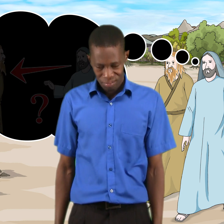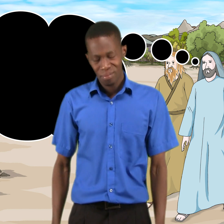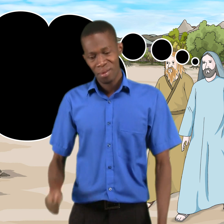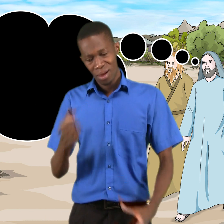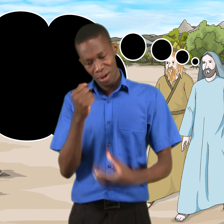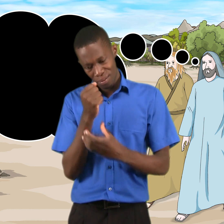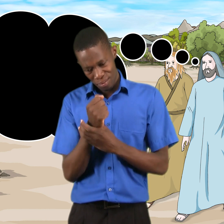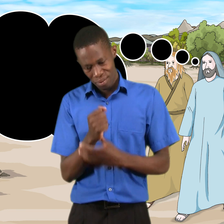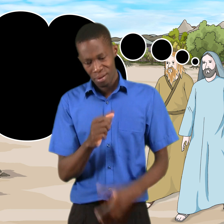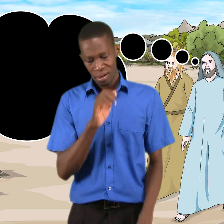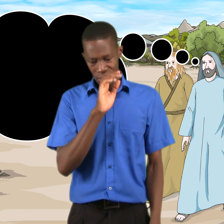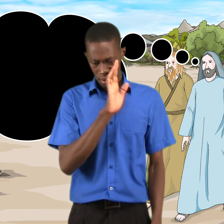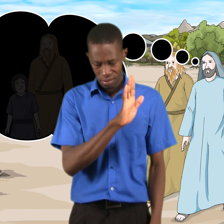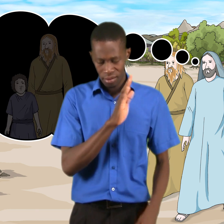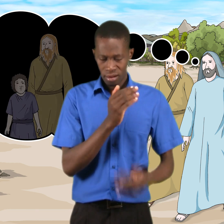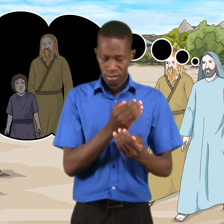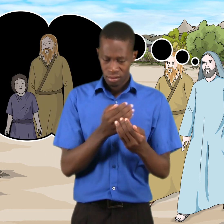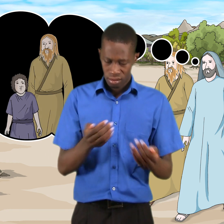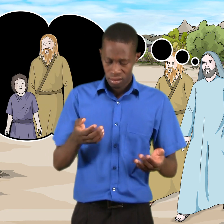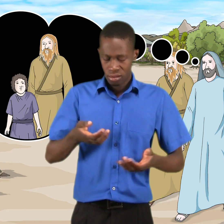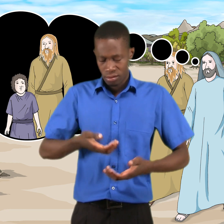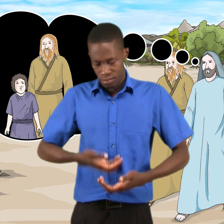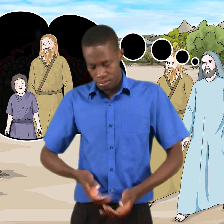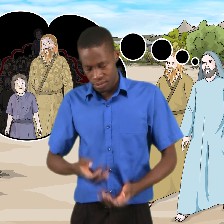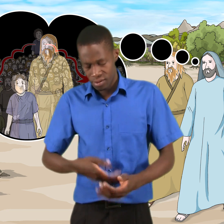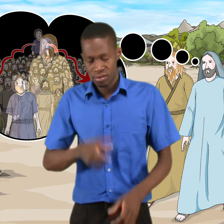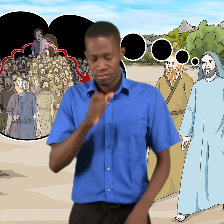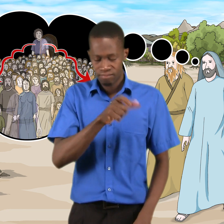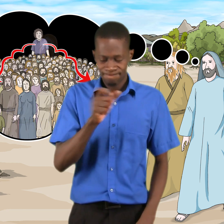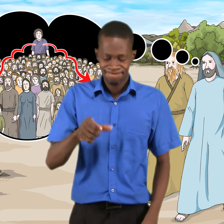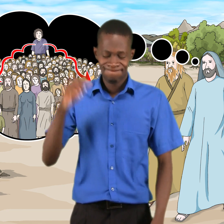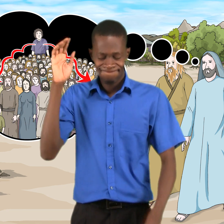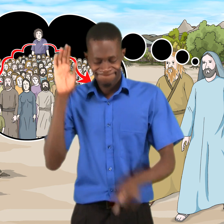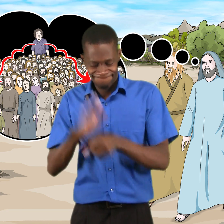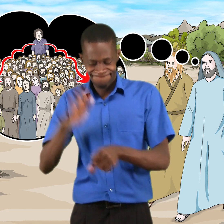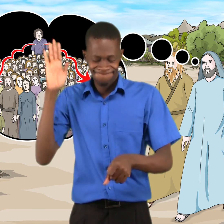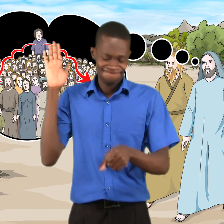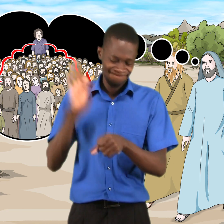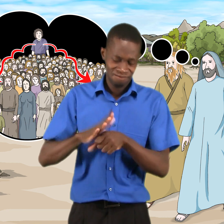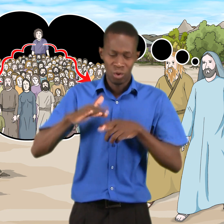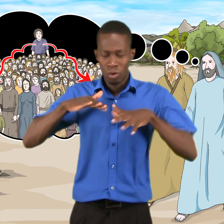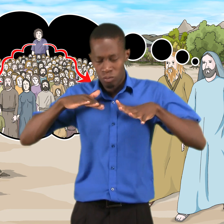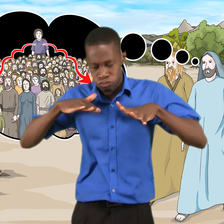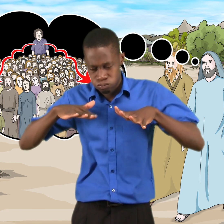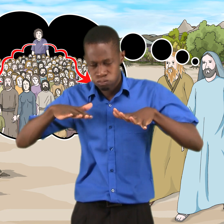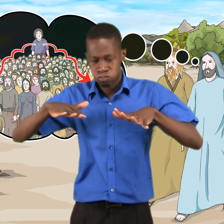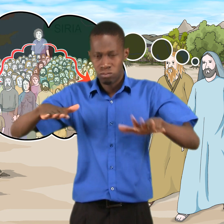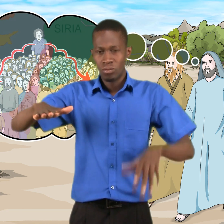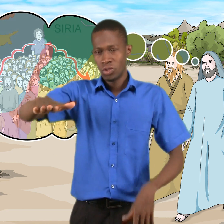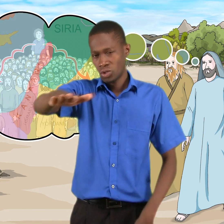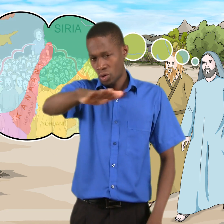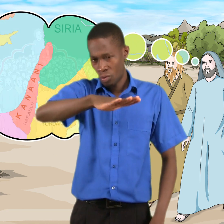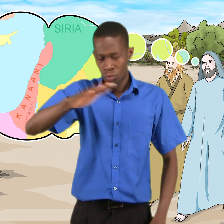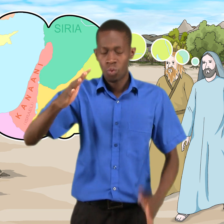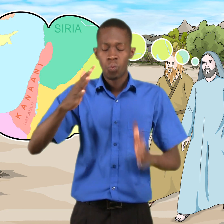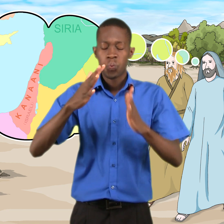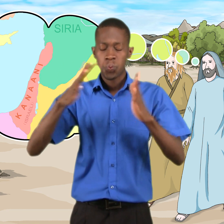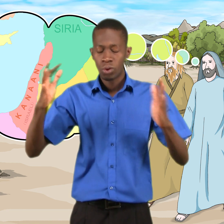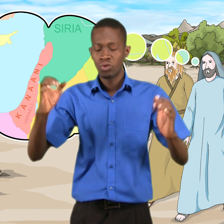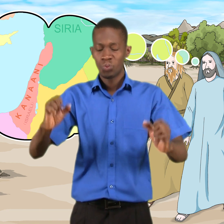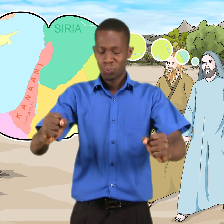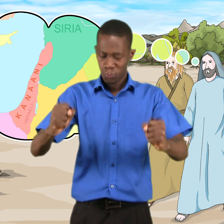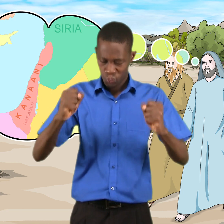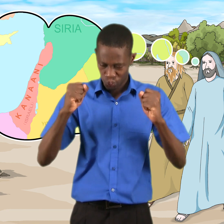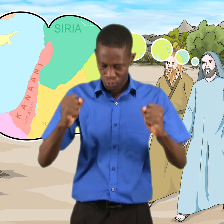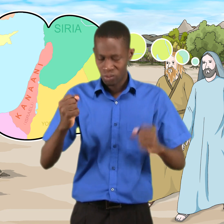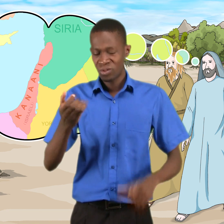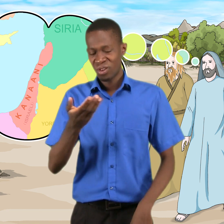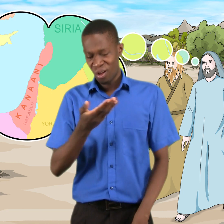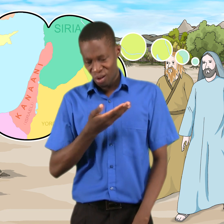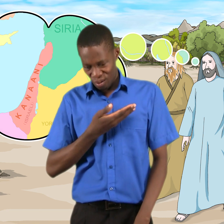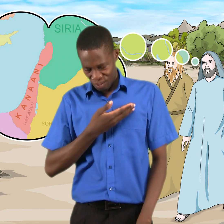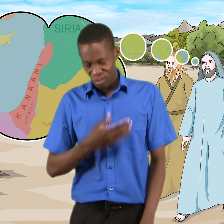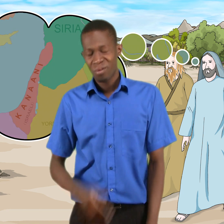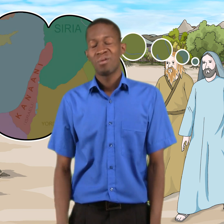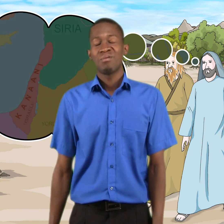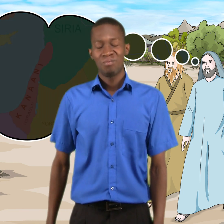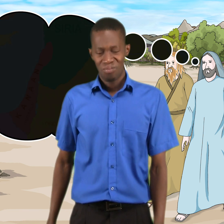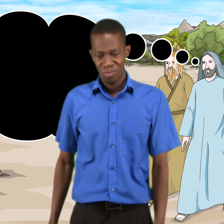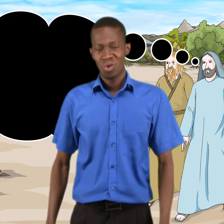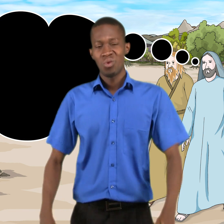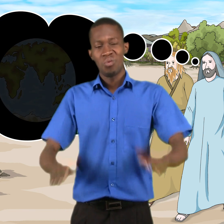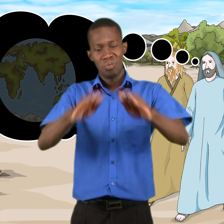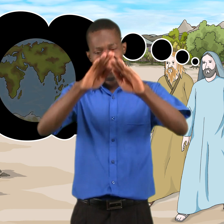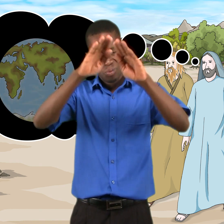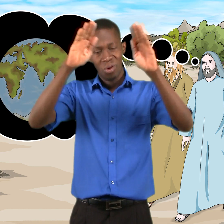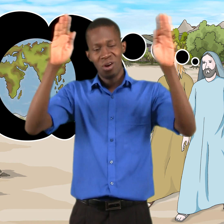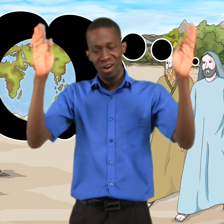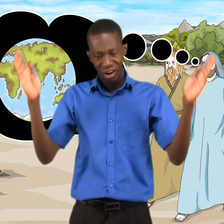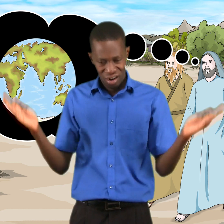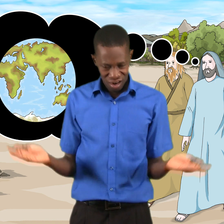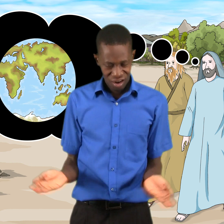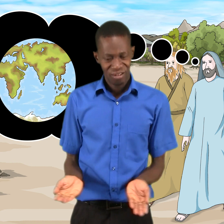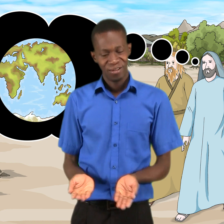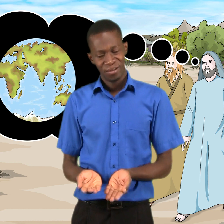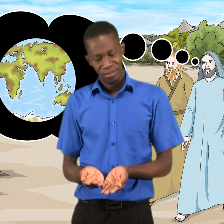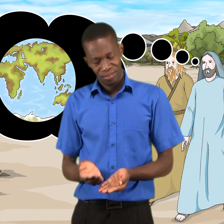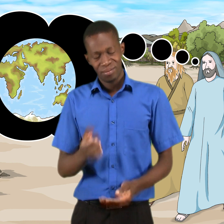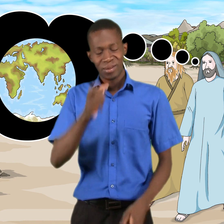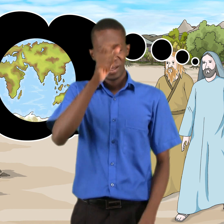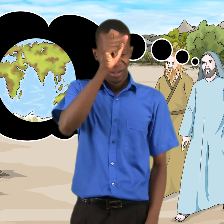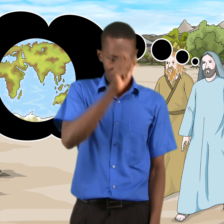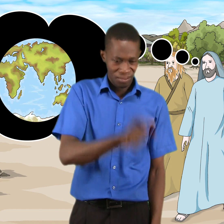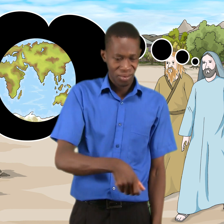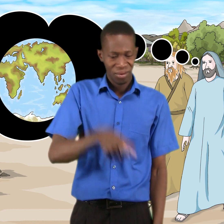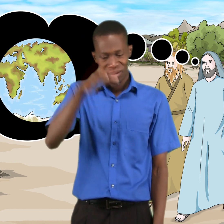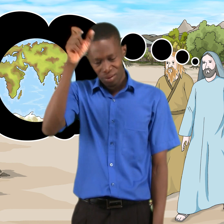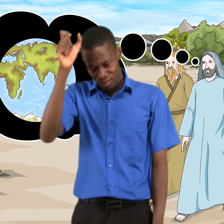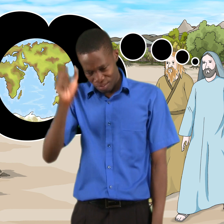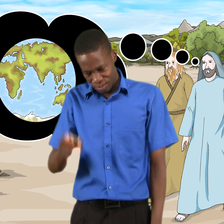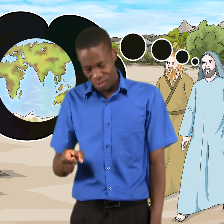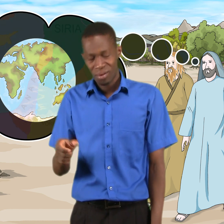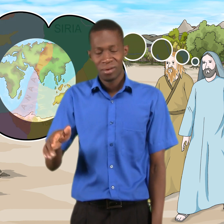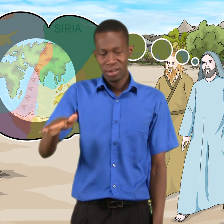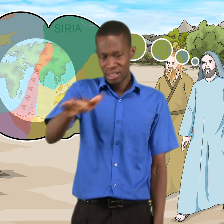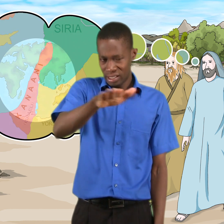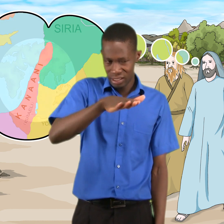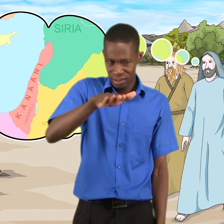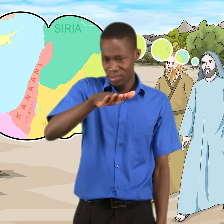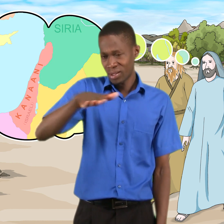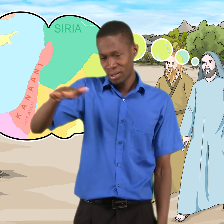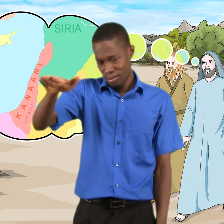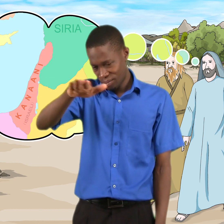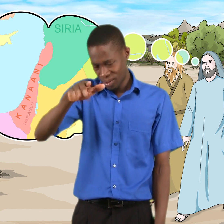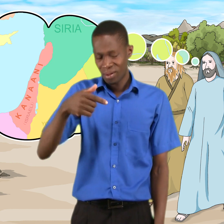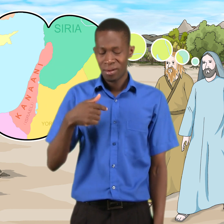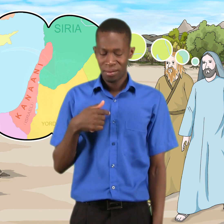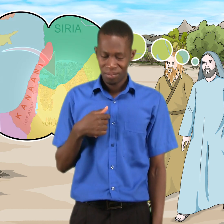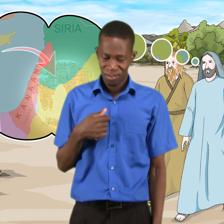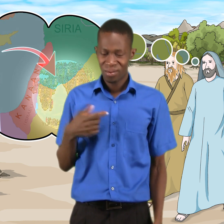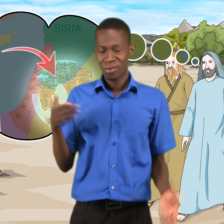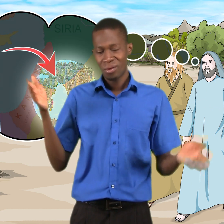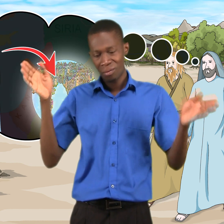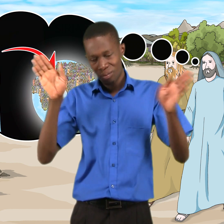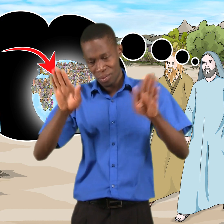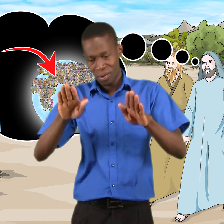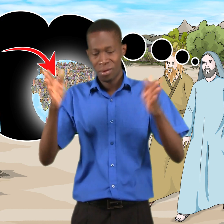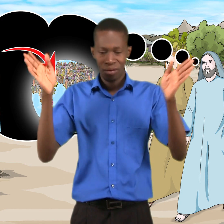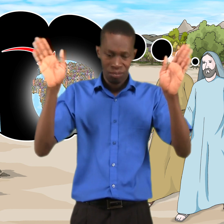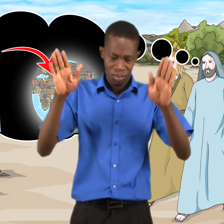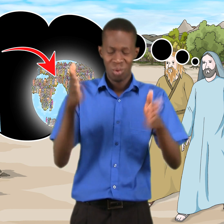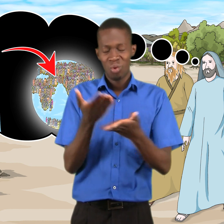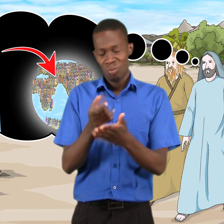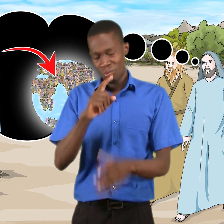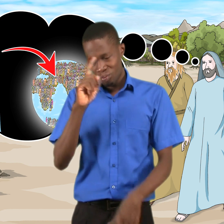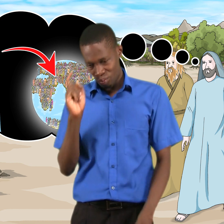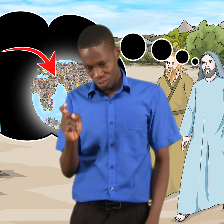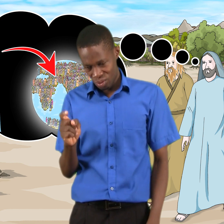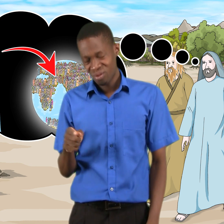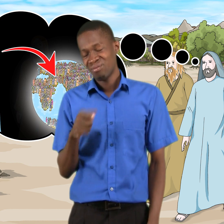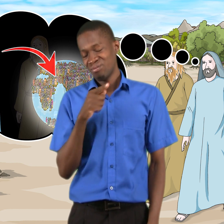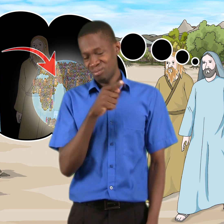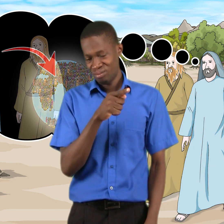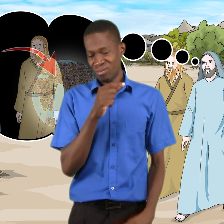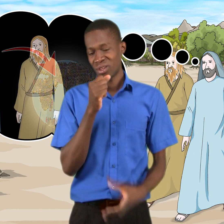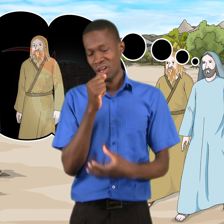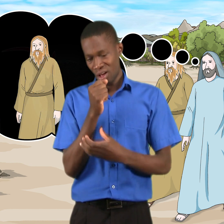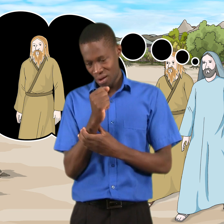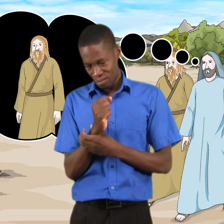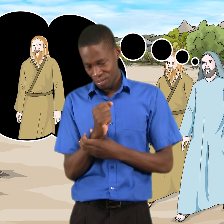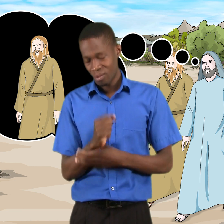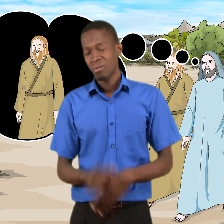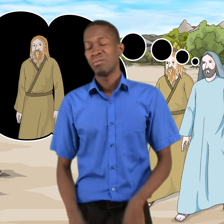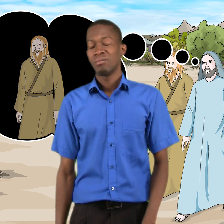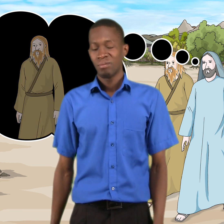Abraham will surely become a great and powerful nation, and through him all the nations of the earth will be blessed.